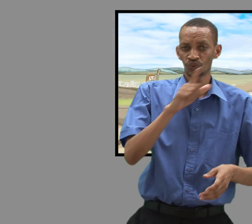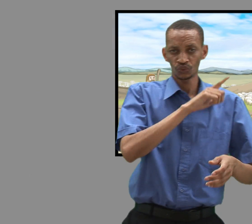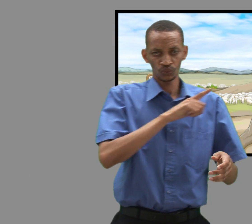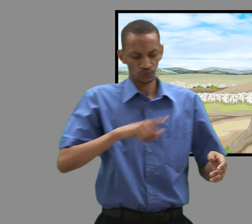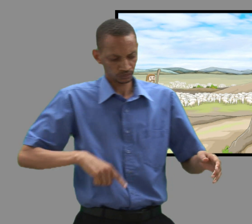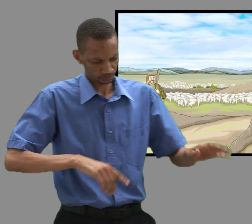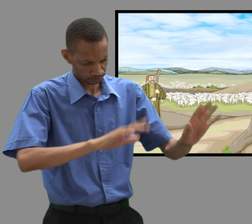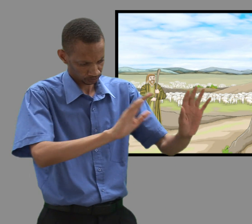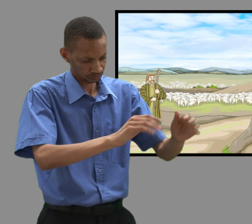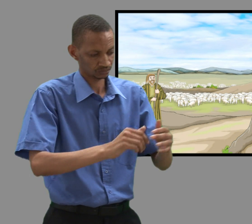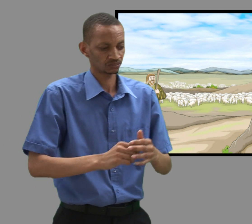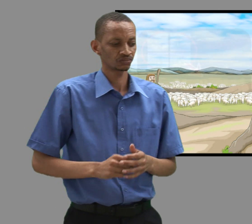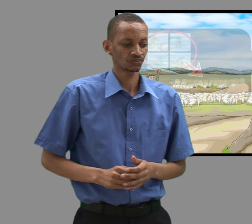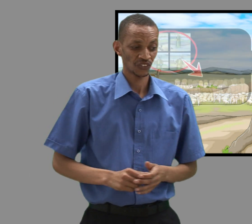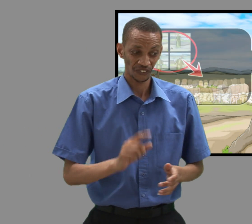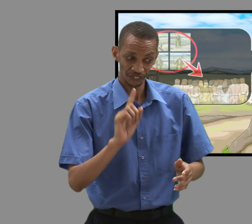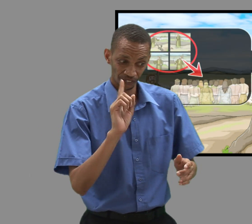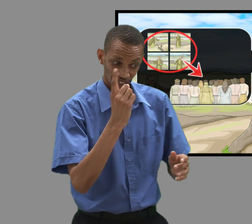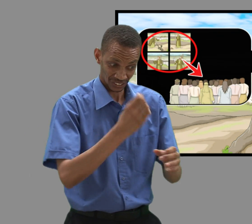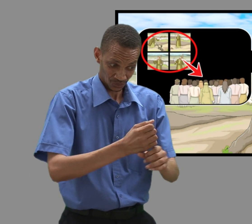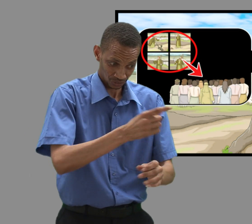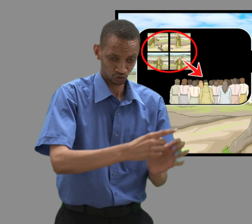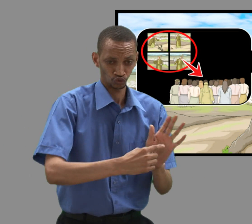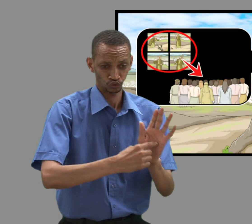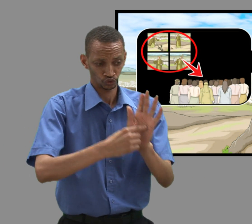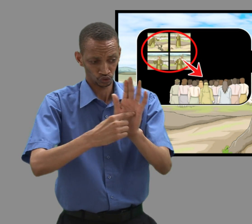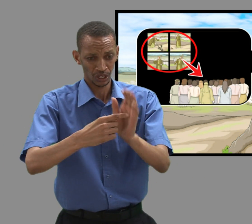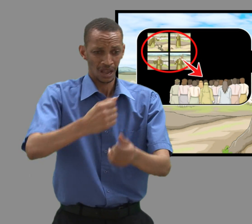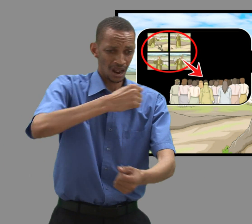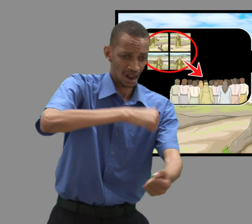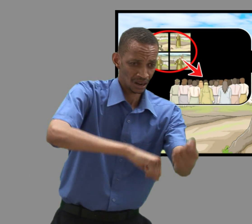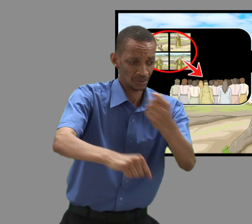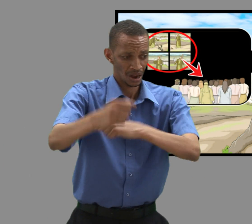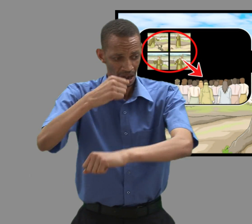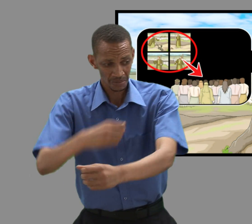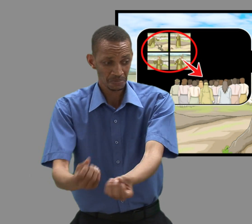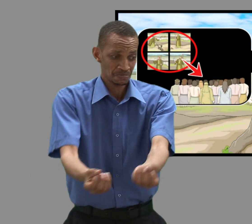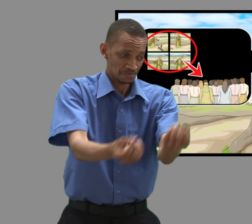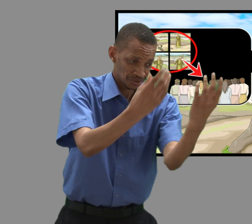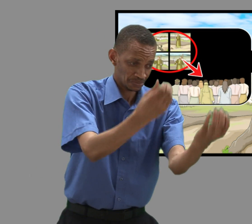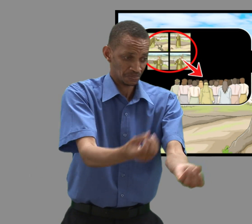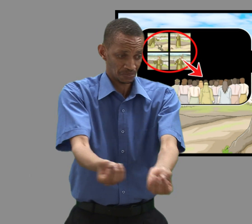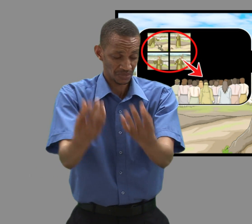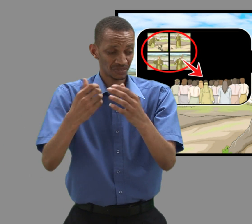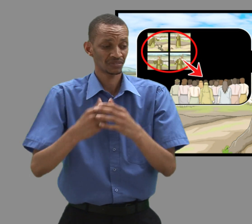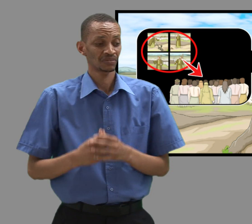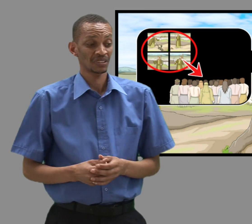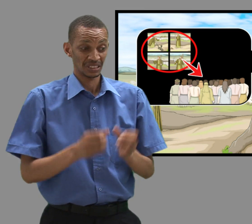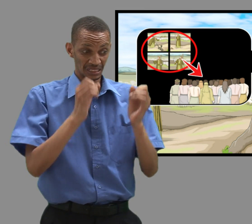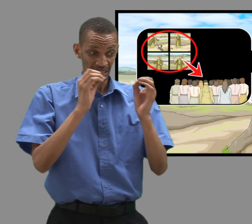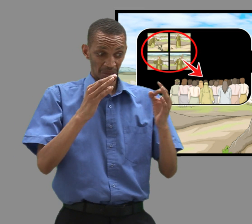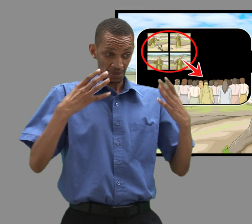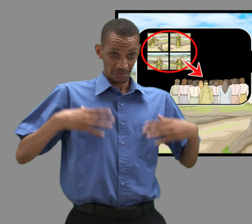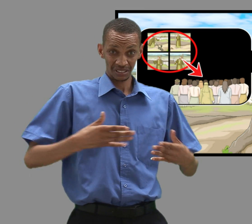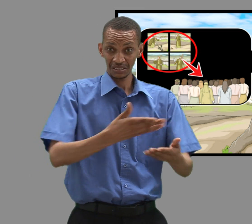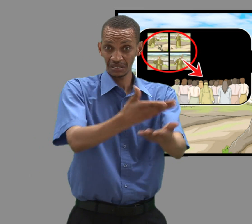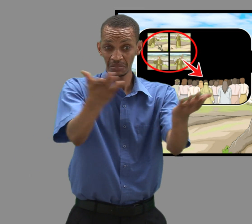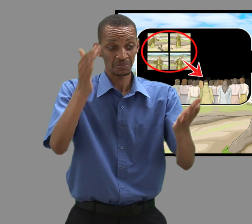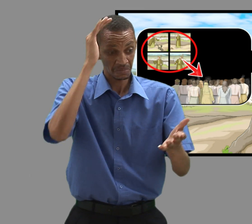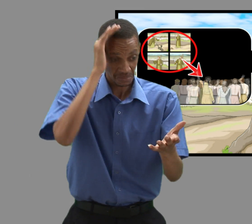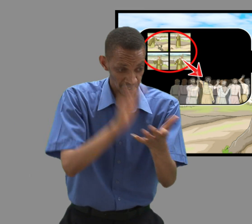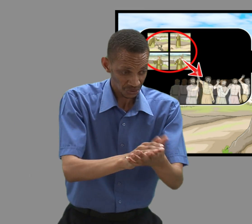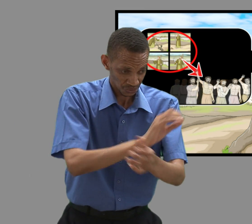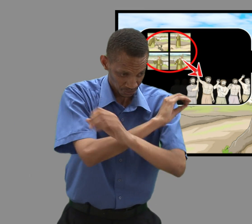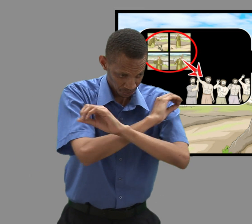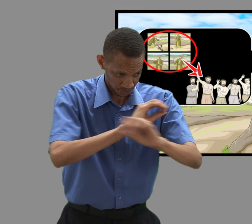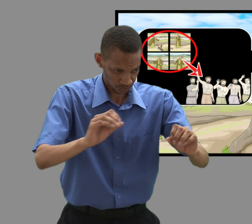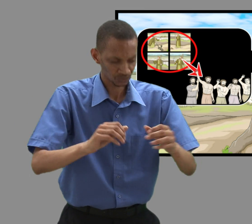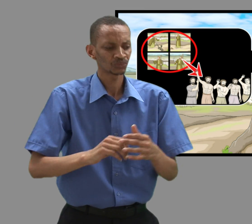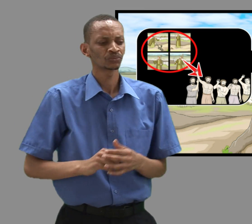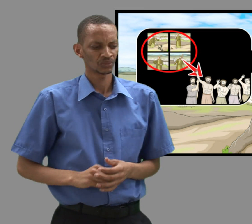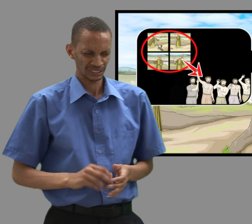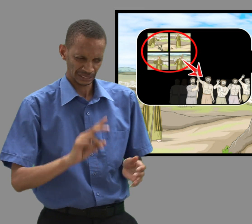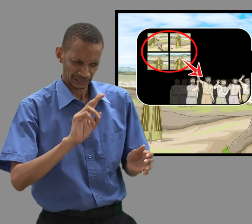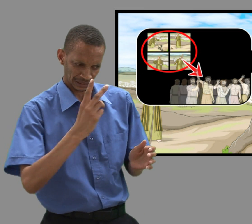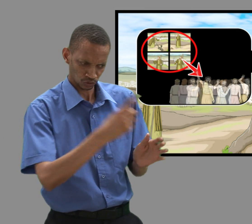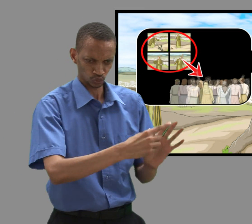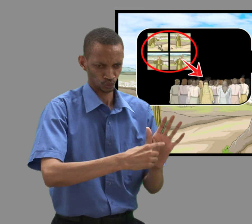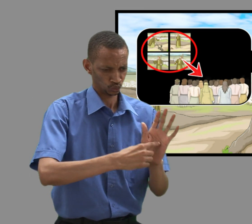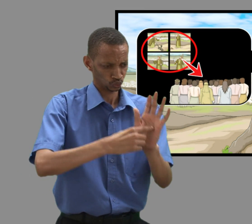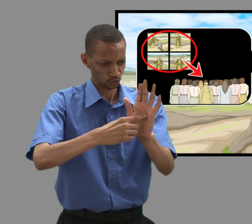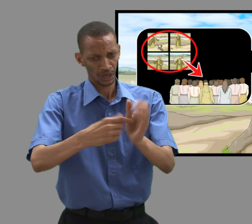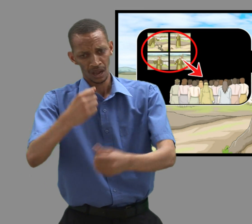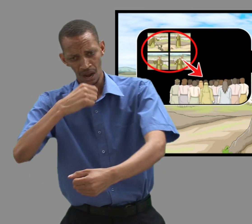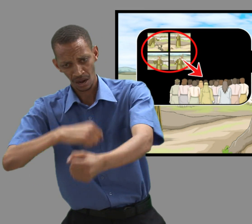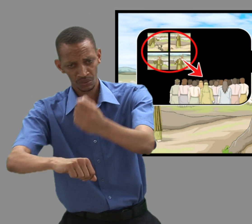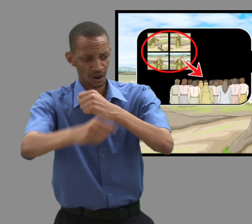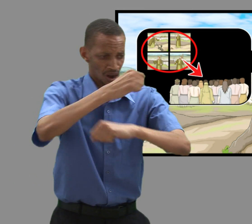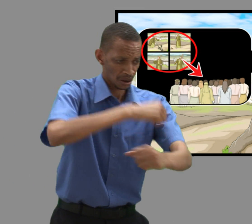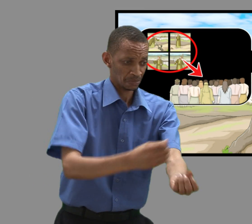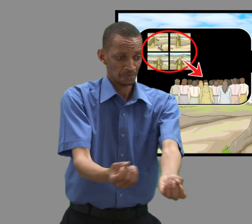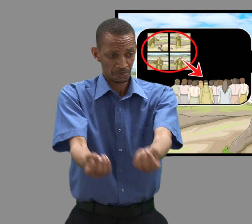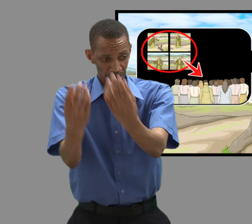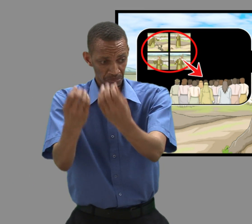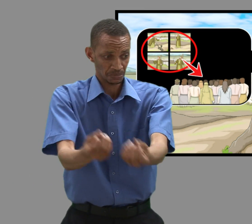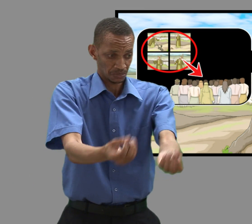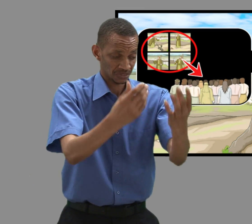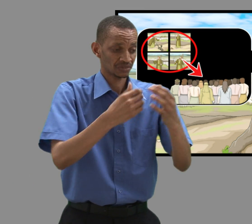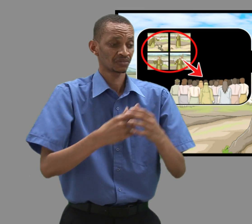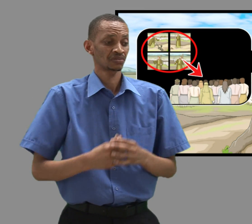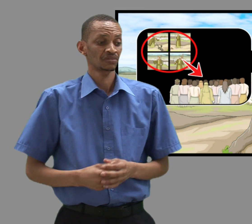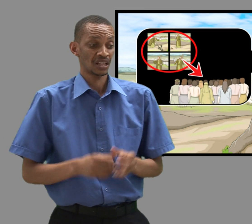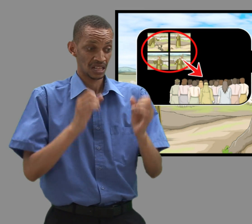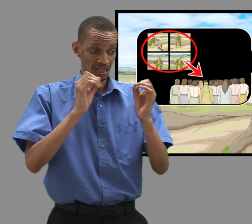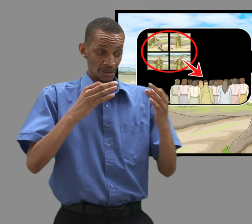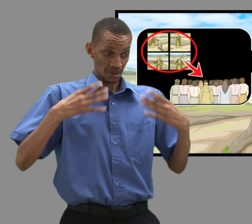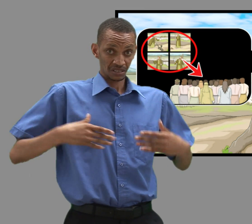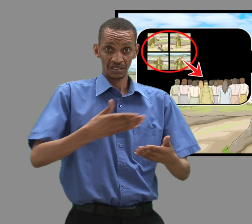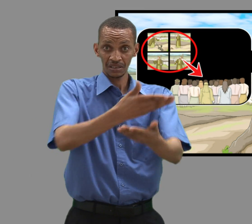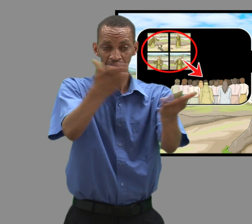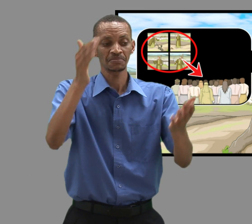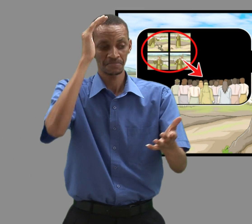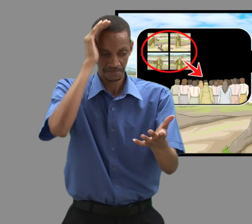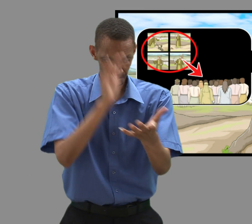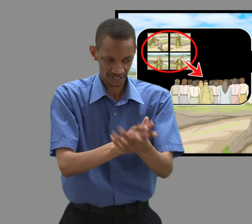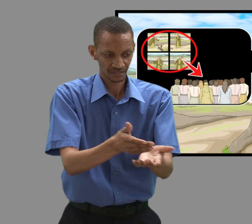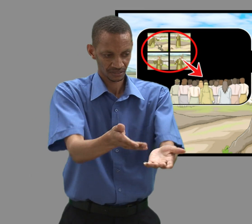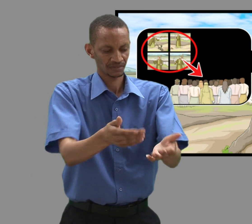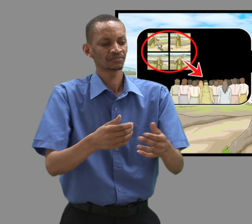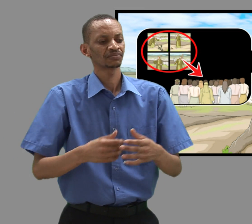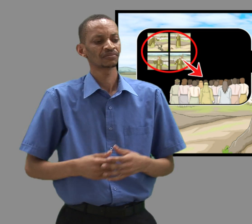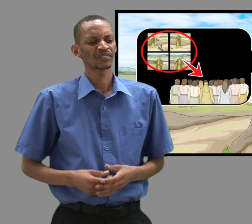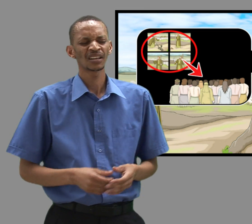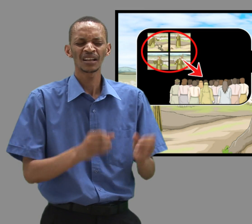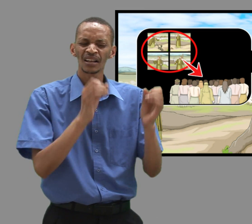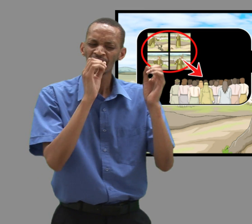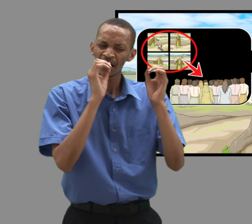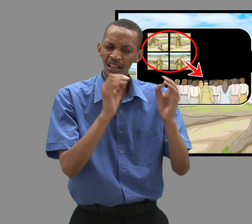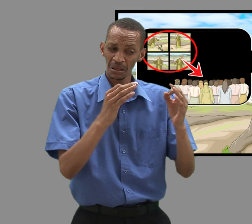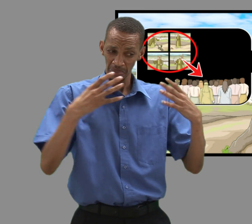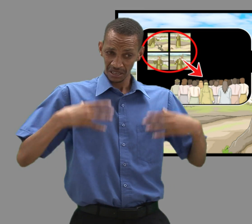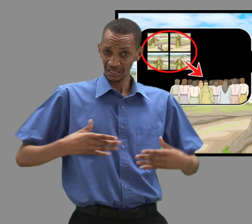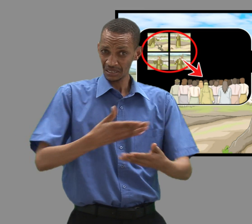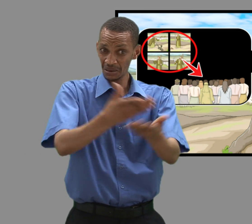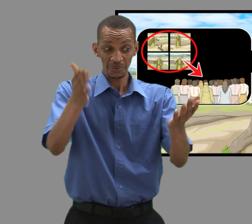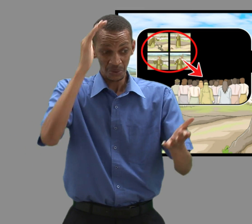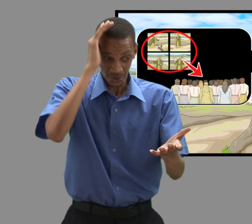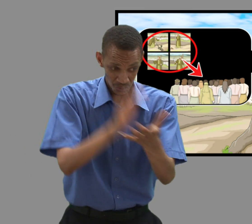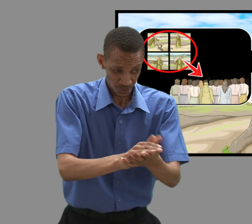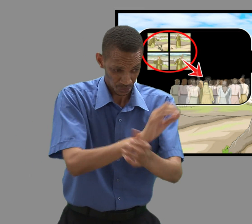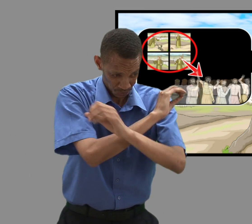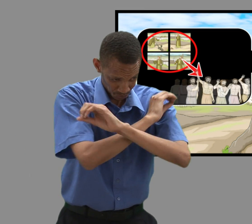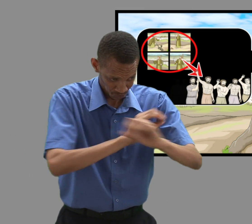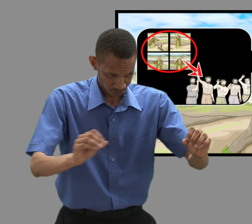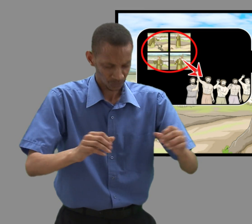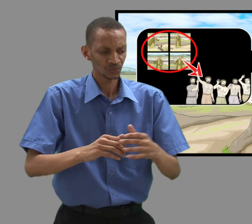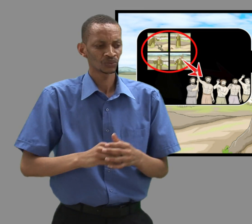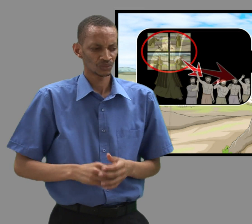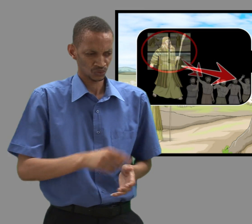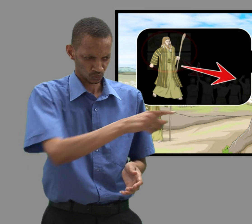And the LORD said, “If they refuse to believe you or heed the witness of the first sign, they may believe that of the second.